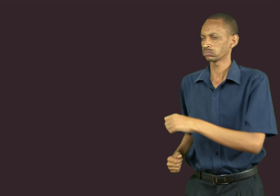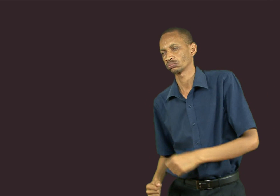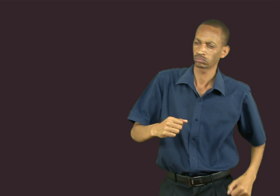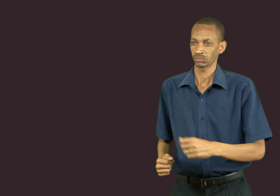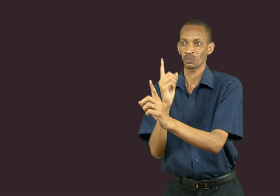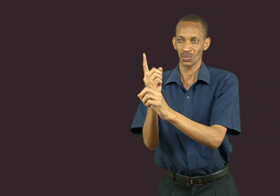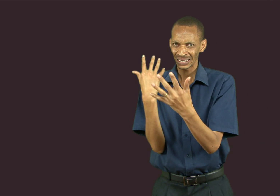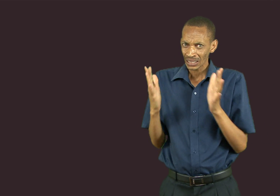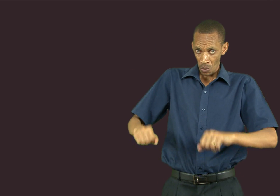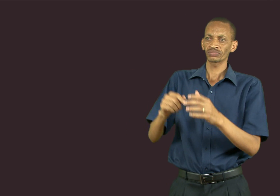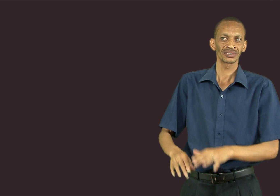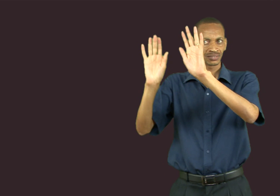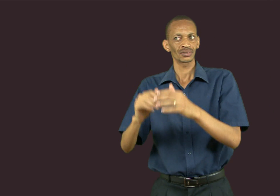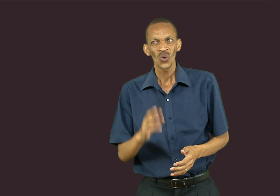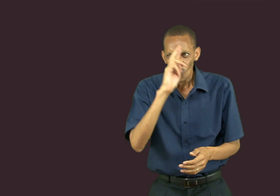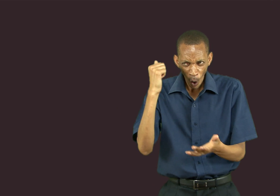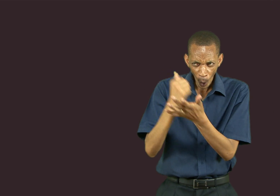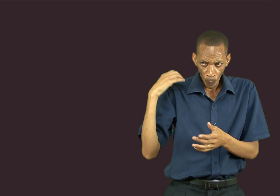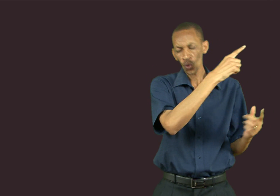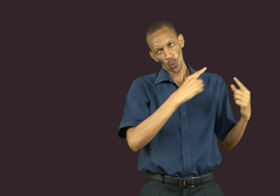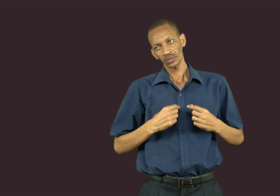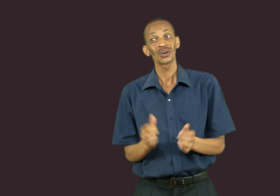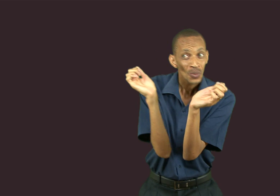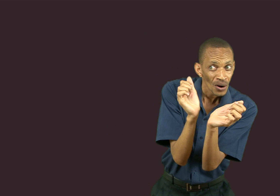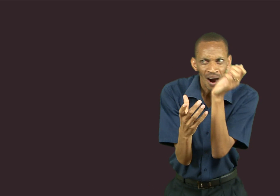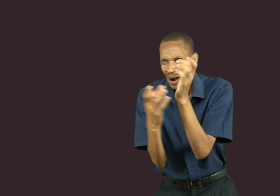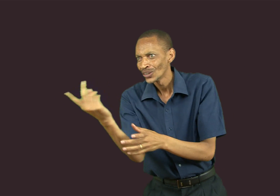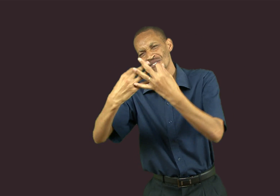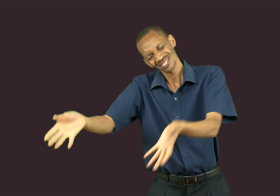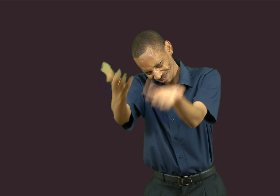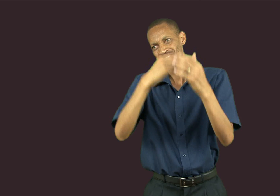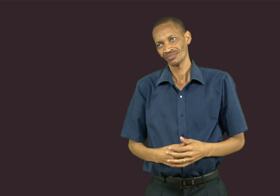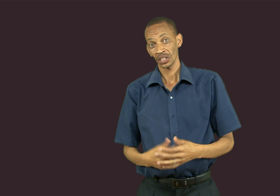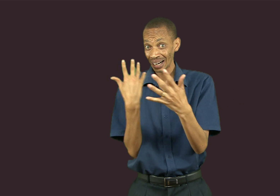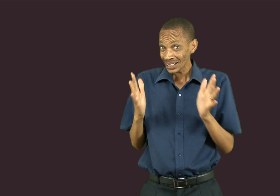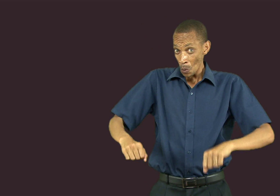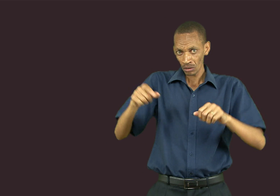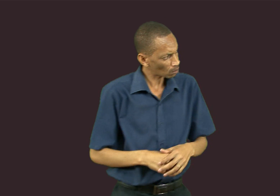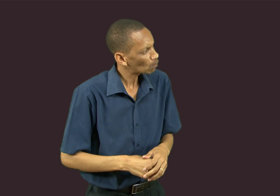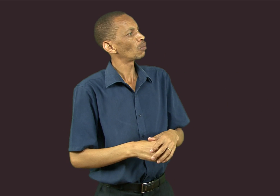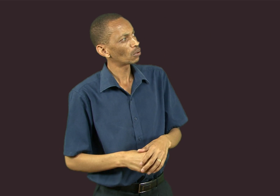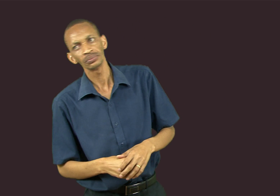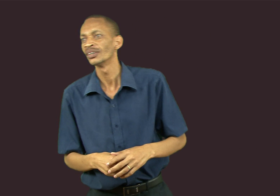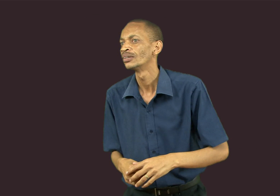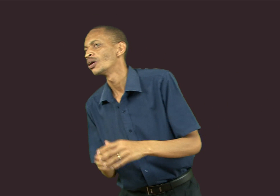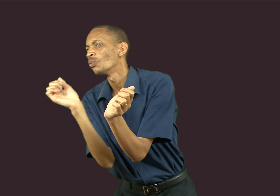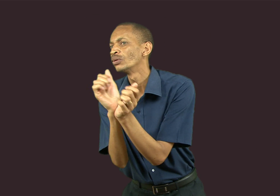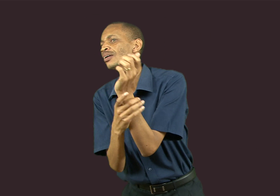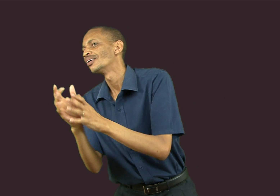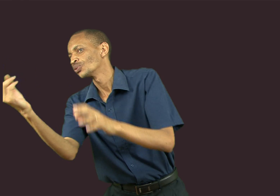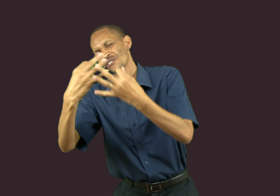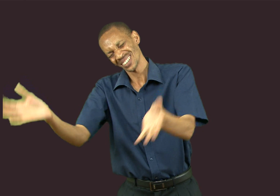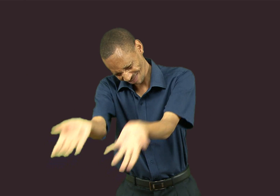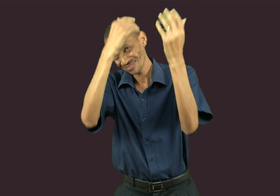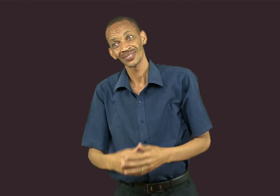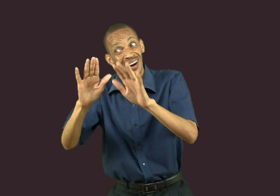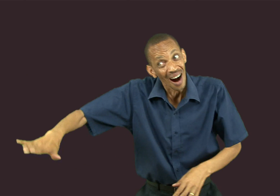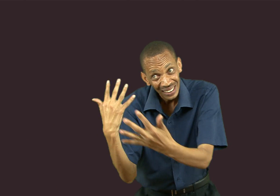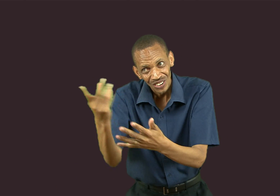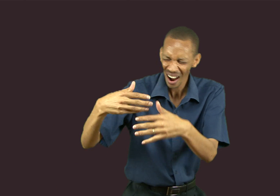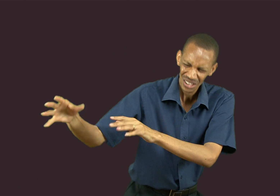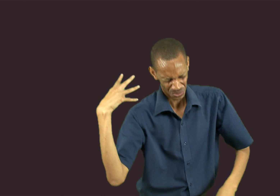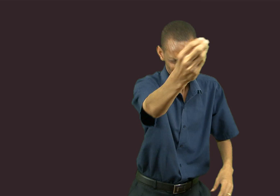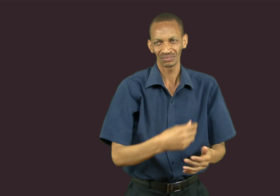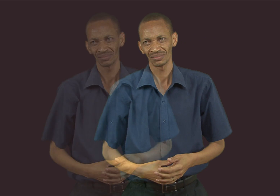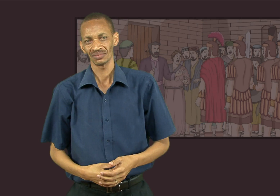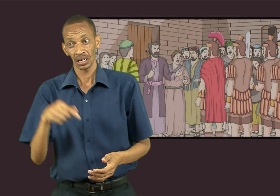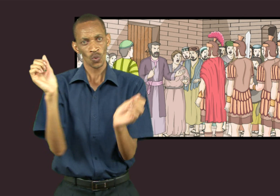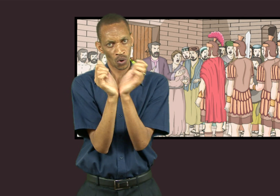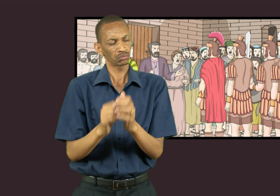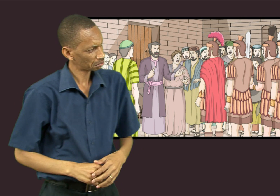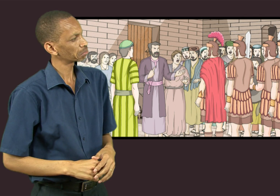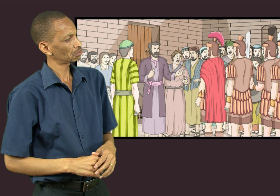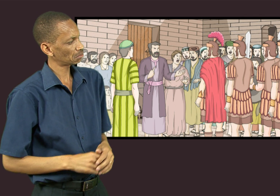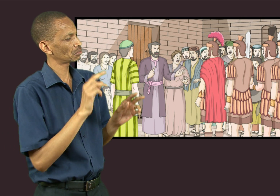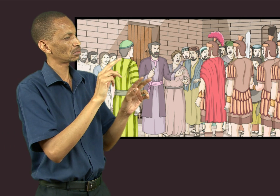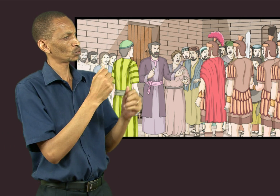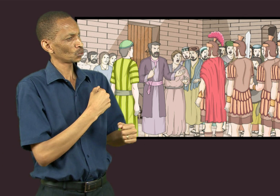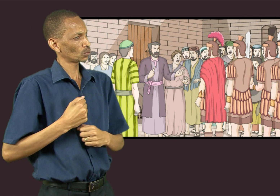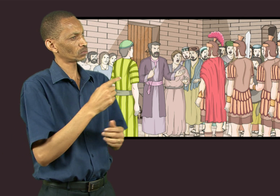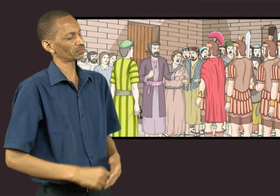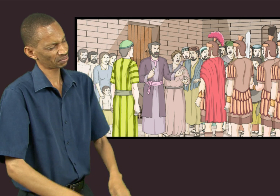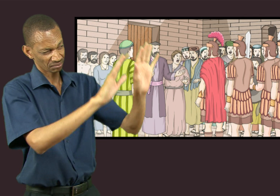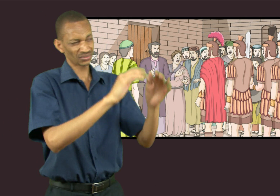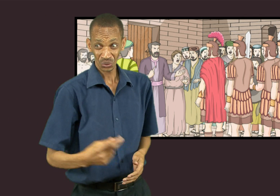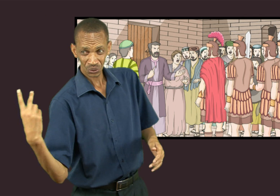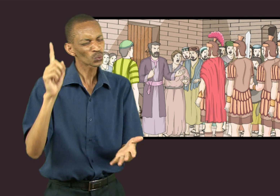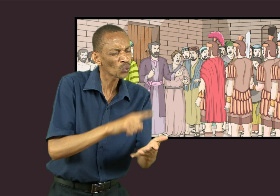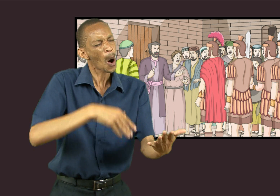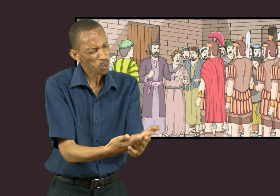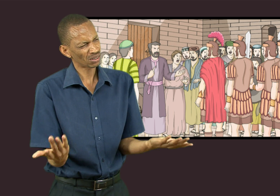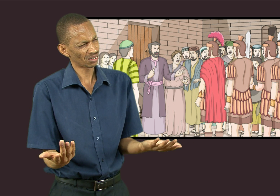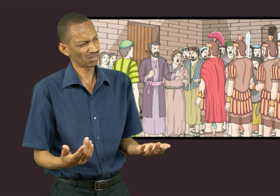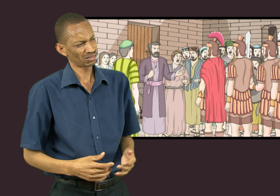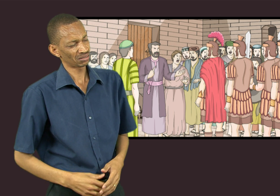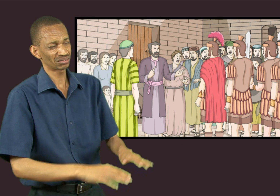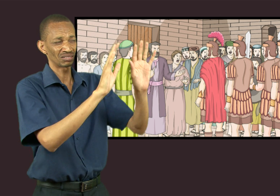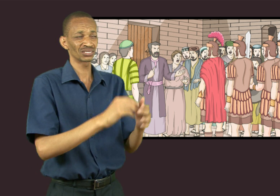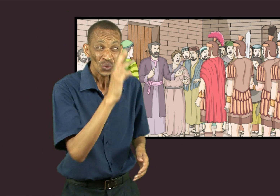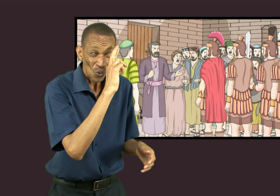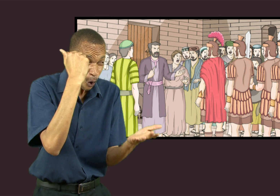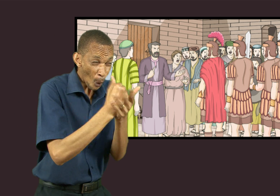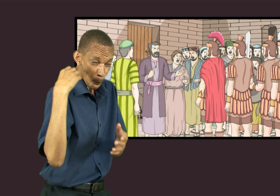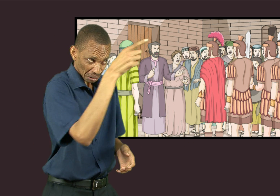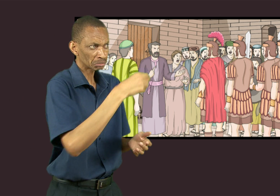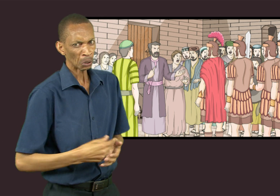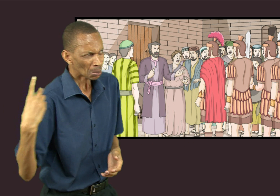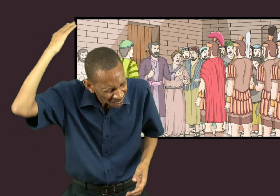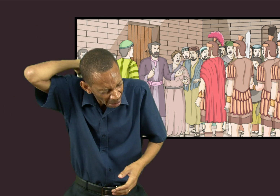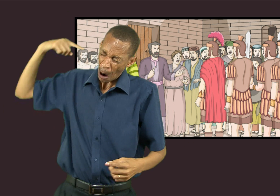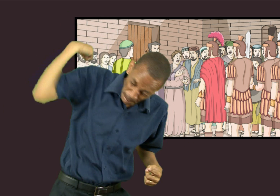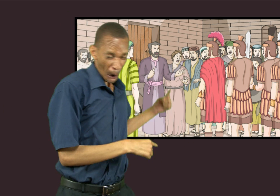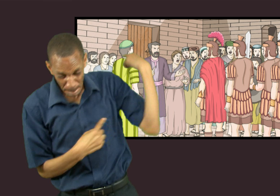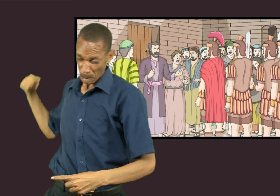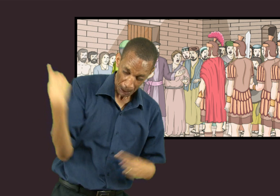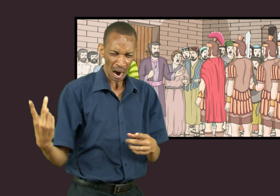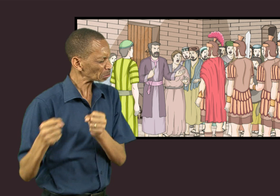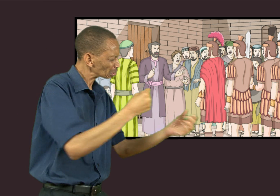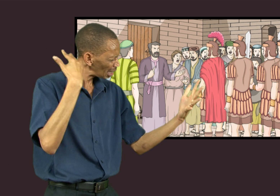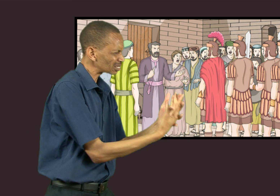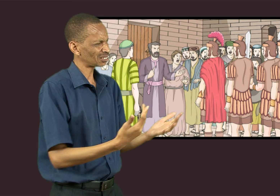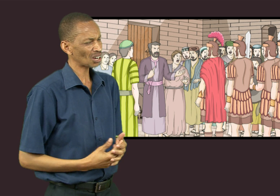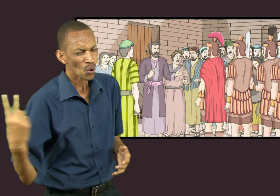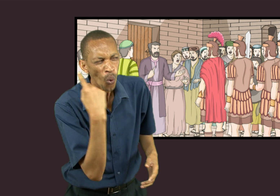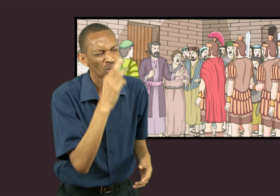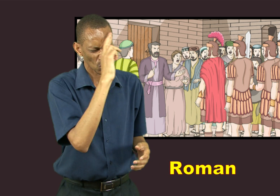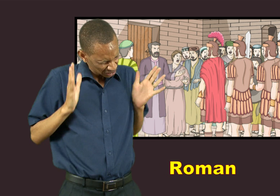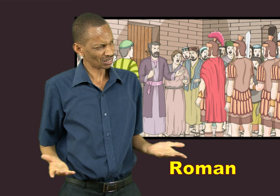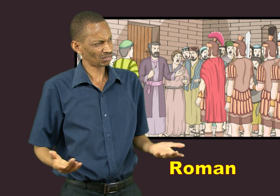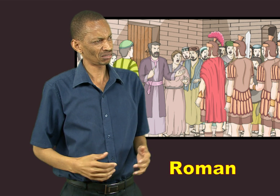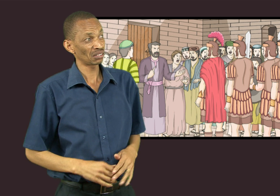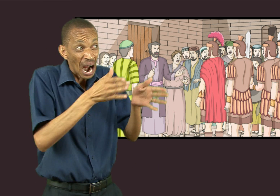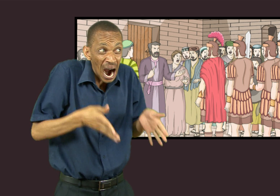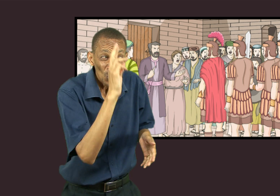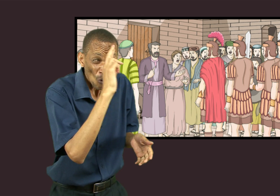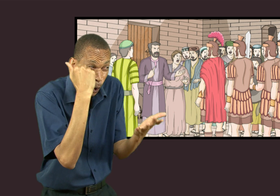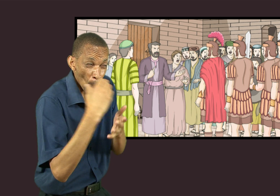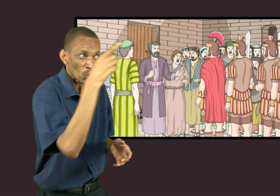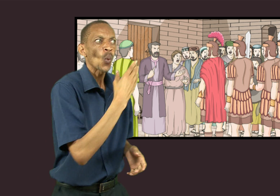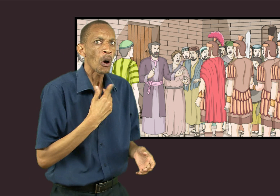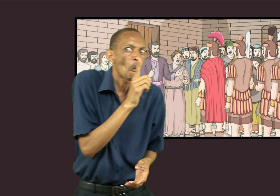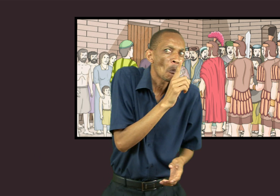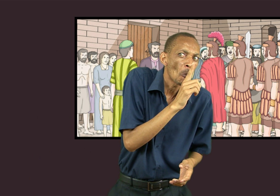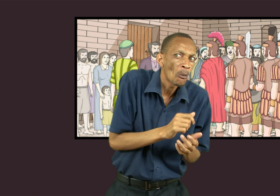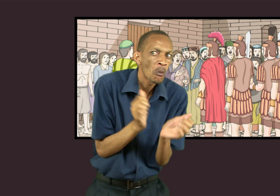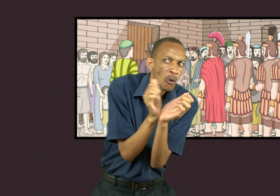The jailer informed Paul: “The magistrates have sent orders to release you. Now you may go on your way in peace.” But Paul said to the officers, “They beat us publicly without a trial and threw us into prison, even though we are Roman citizens.